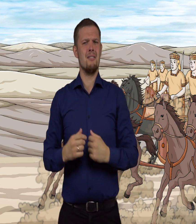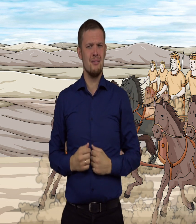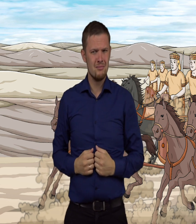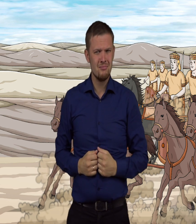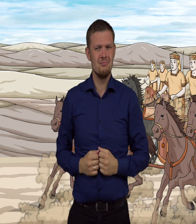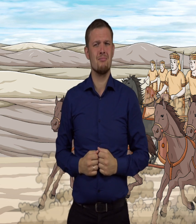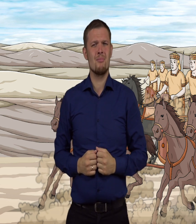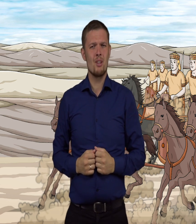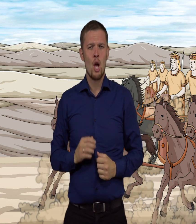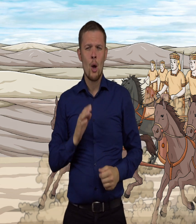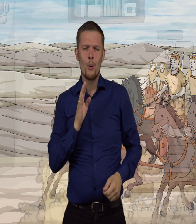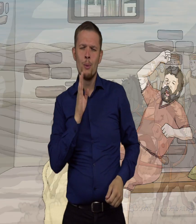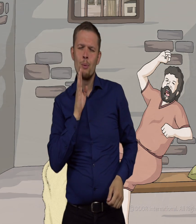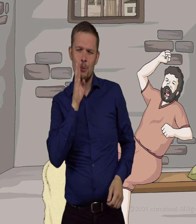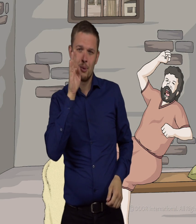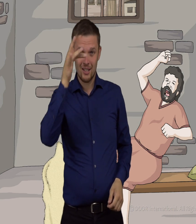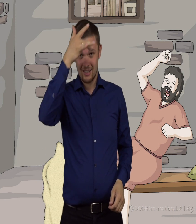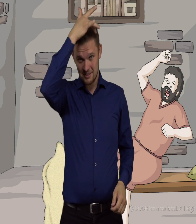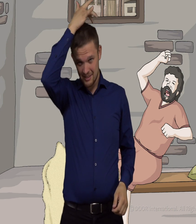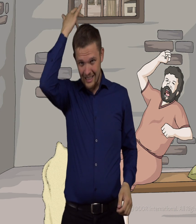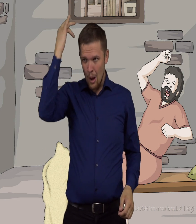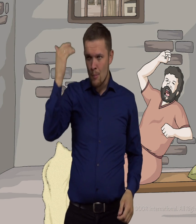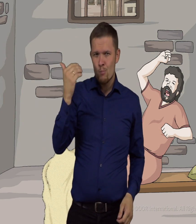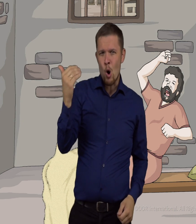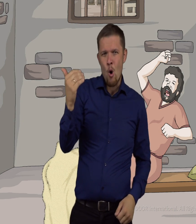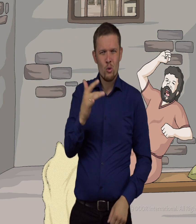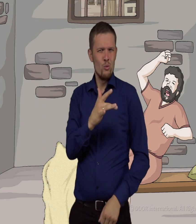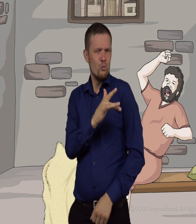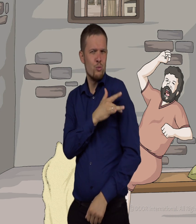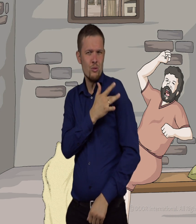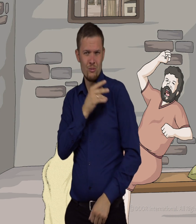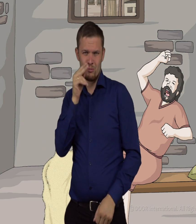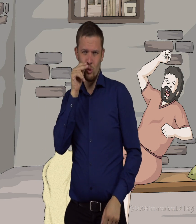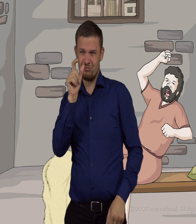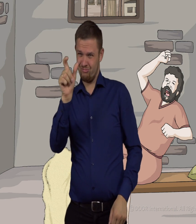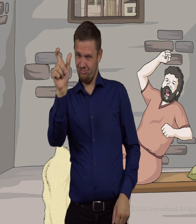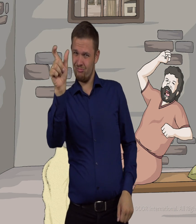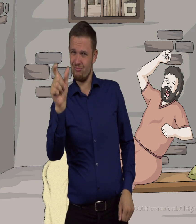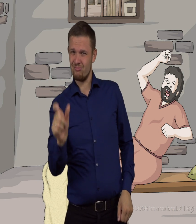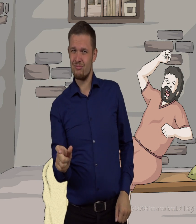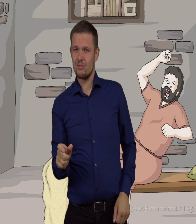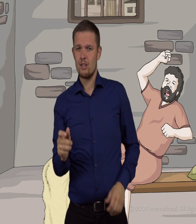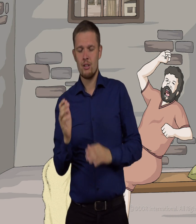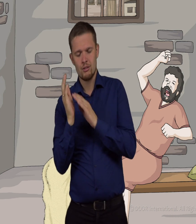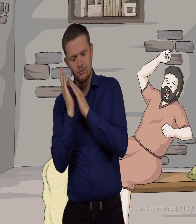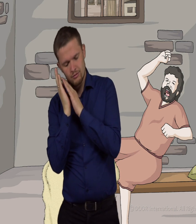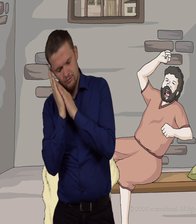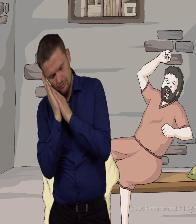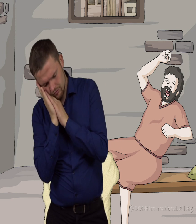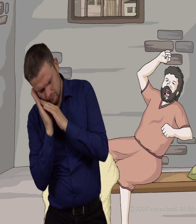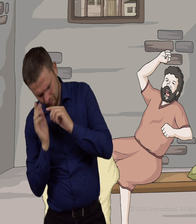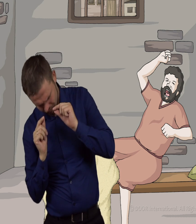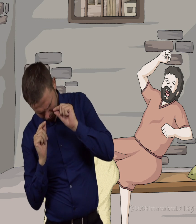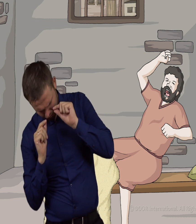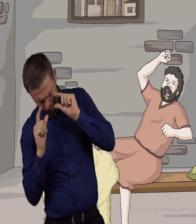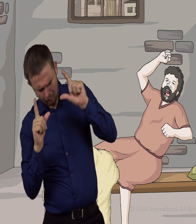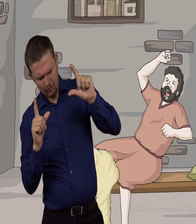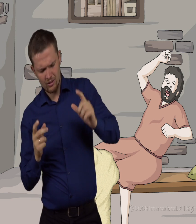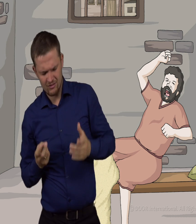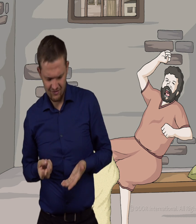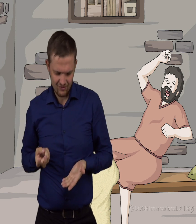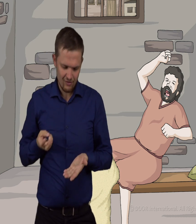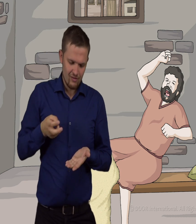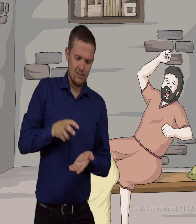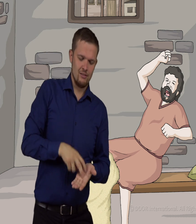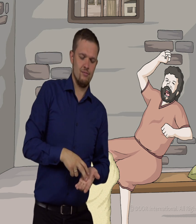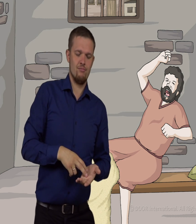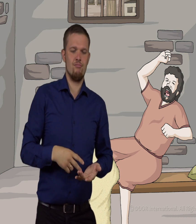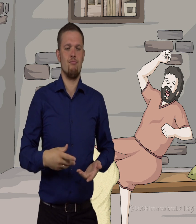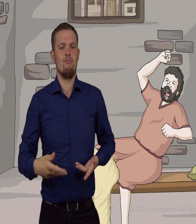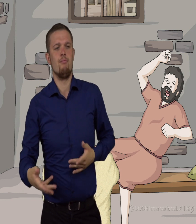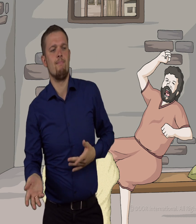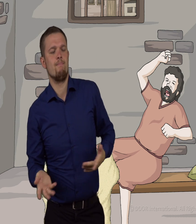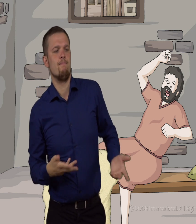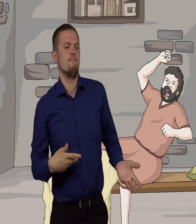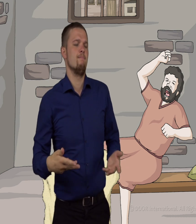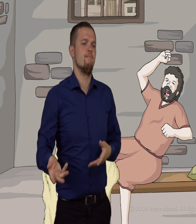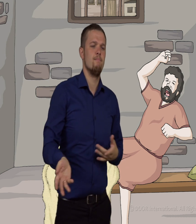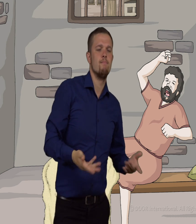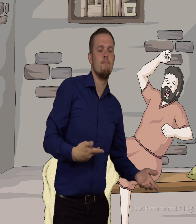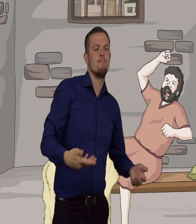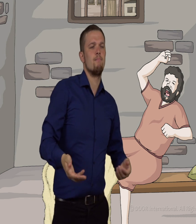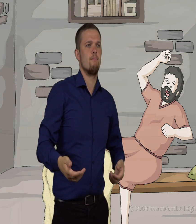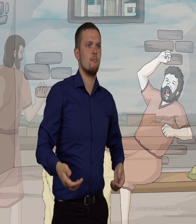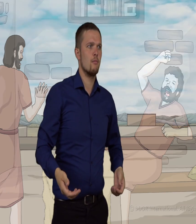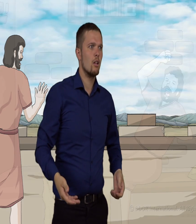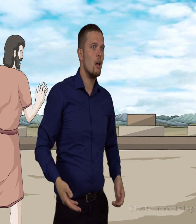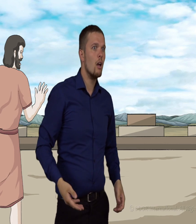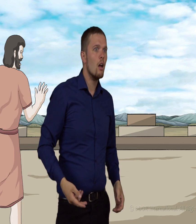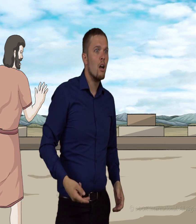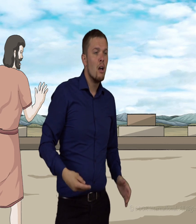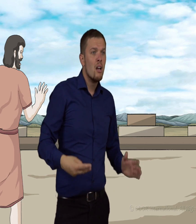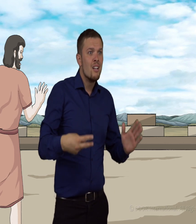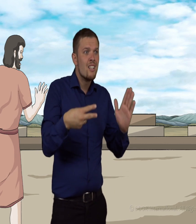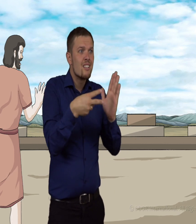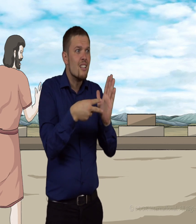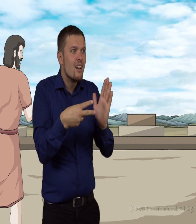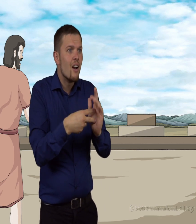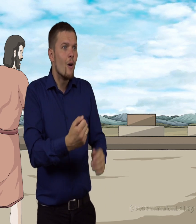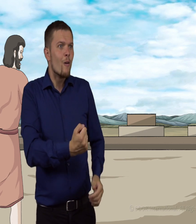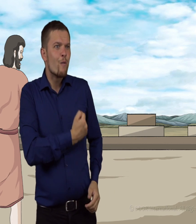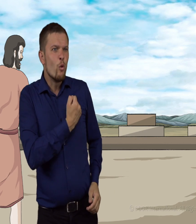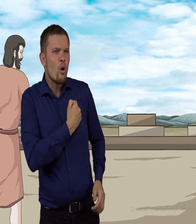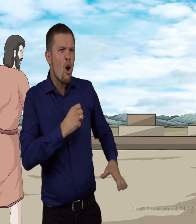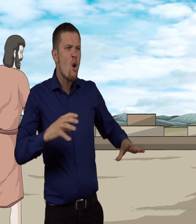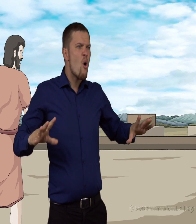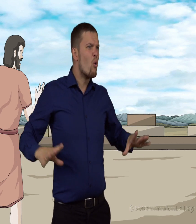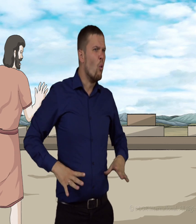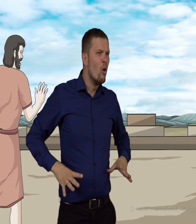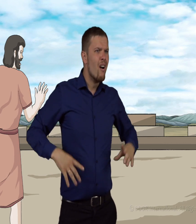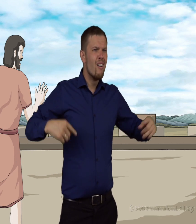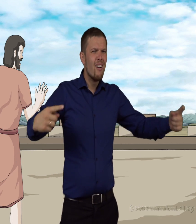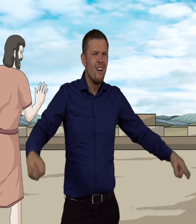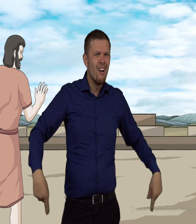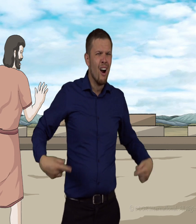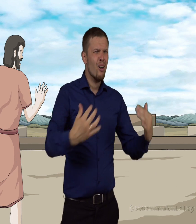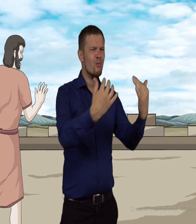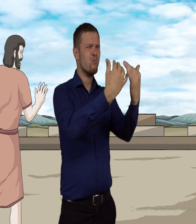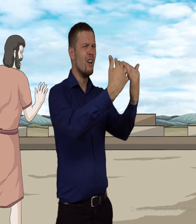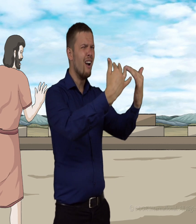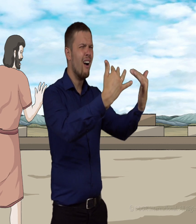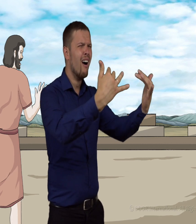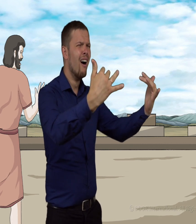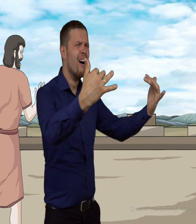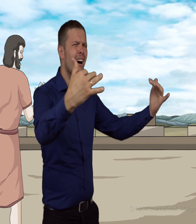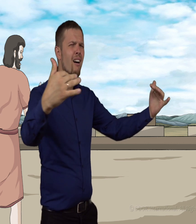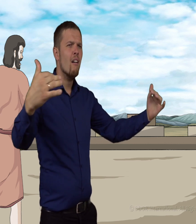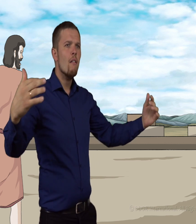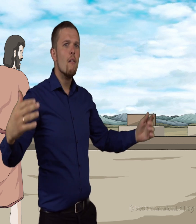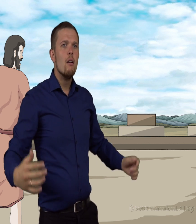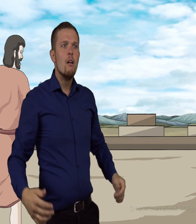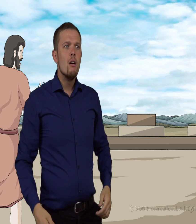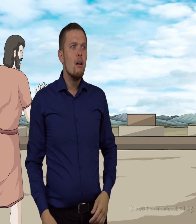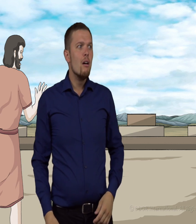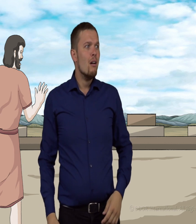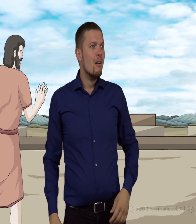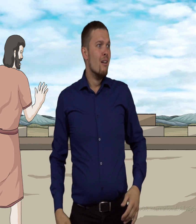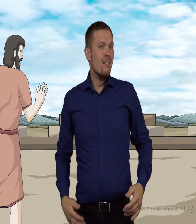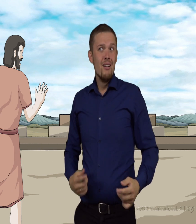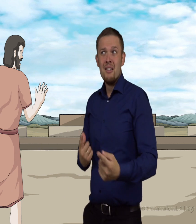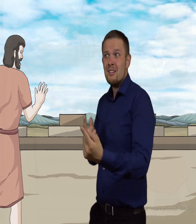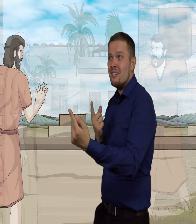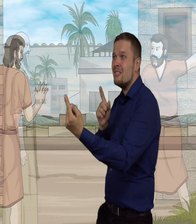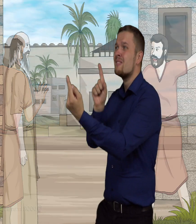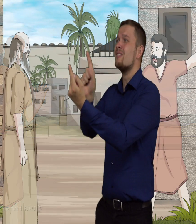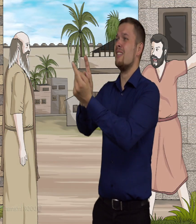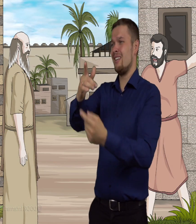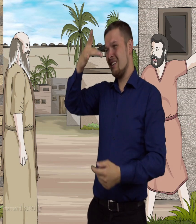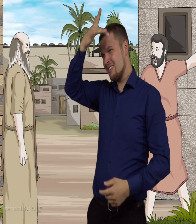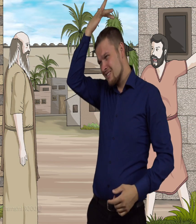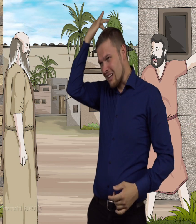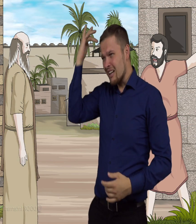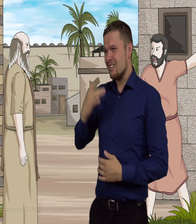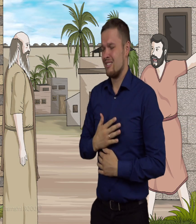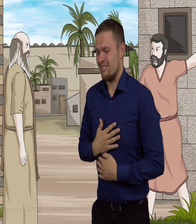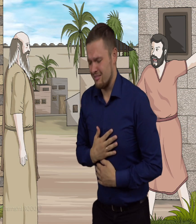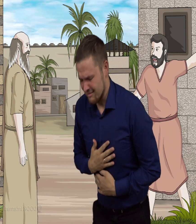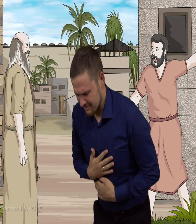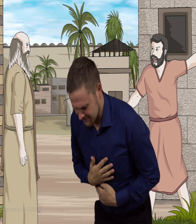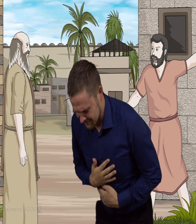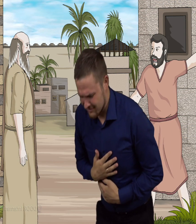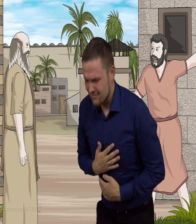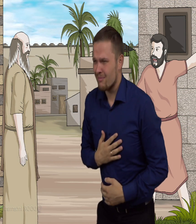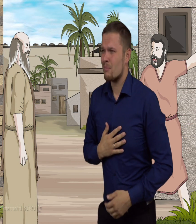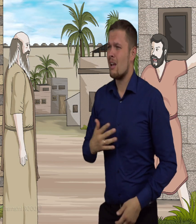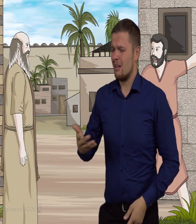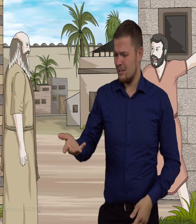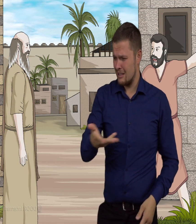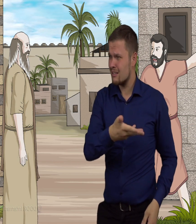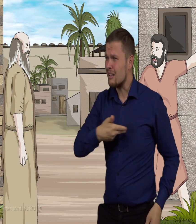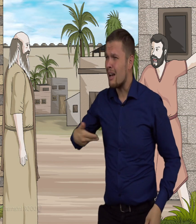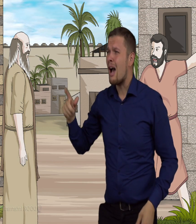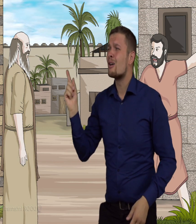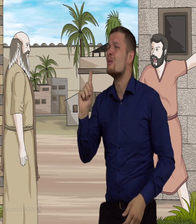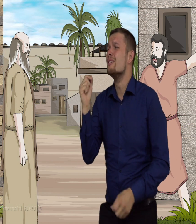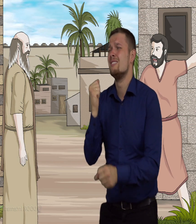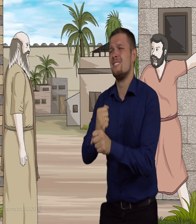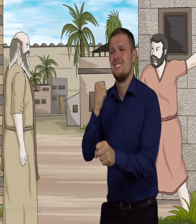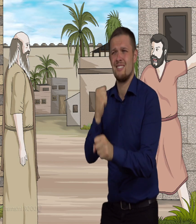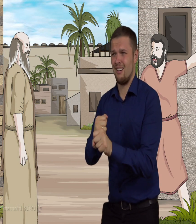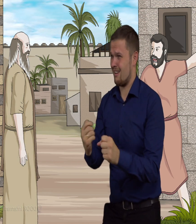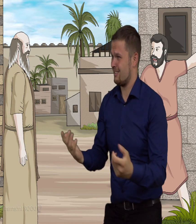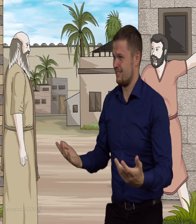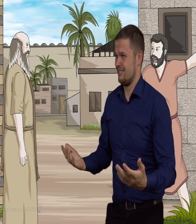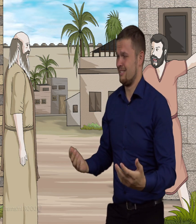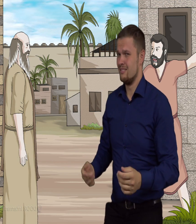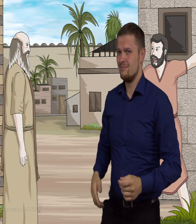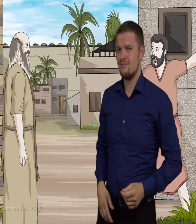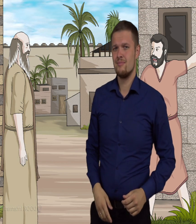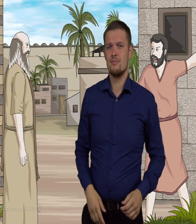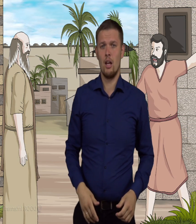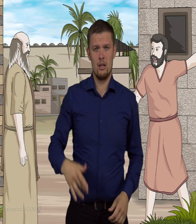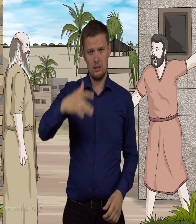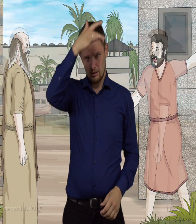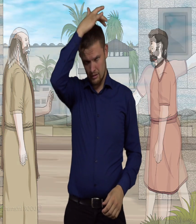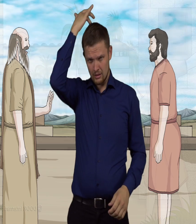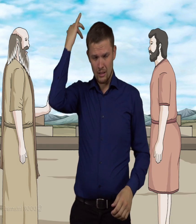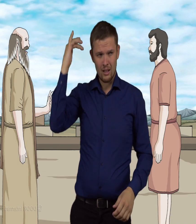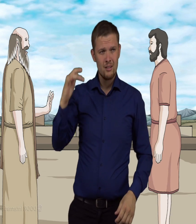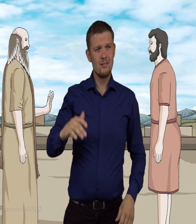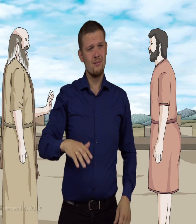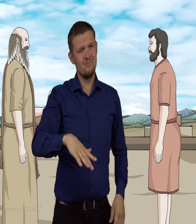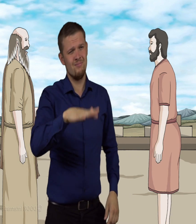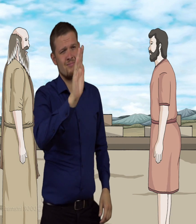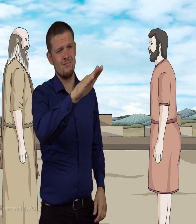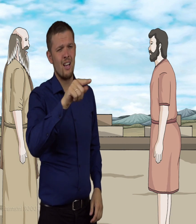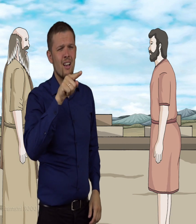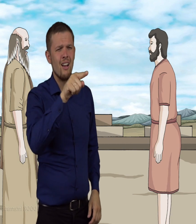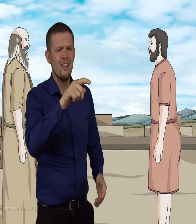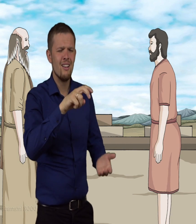When the servant of the man of God got up and went out early in the morning, an army with horses and chariots had surrounded the city. So he asked Elisha, “Oh, my master, what are we to do?”